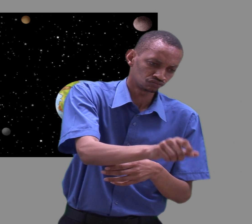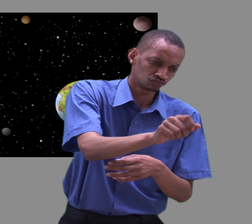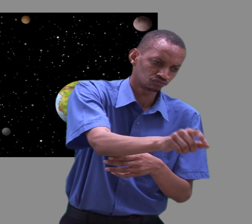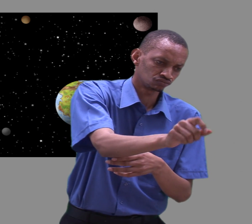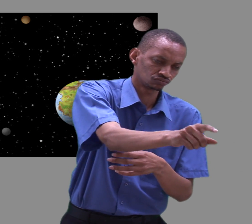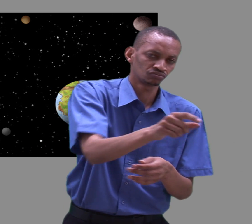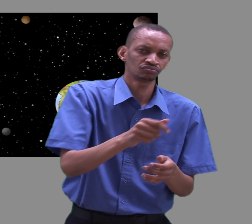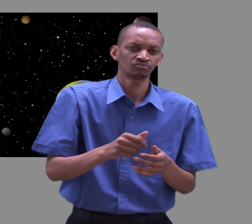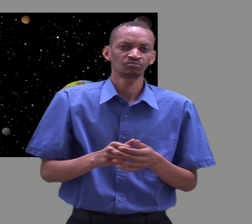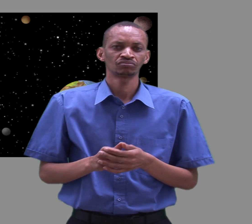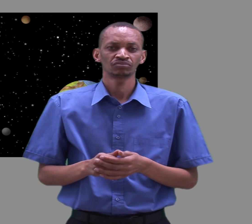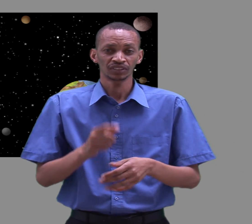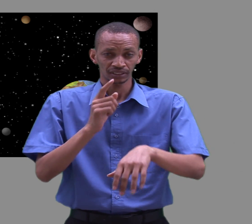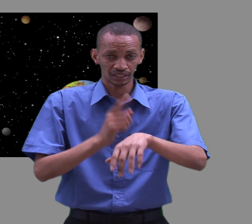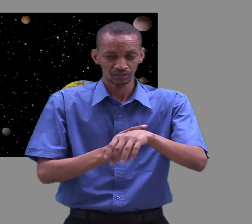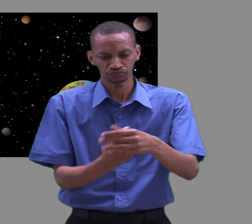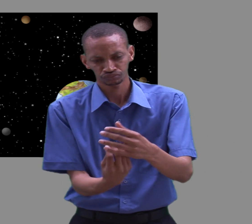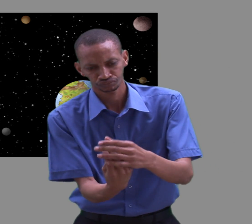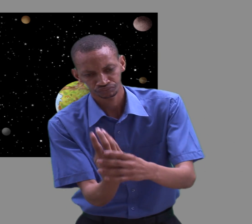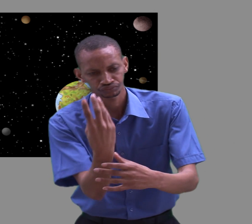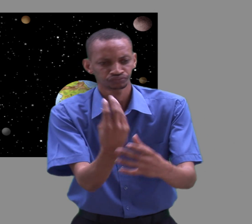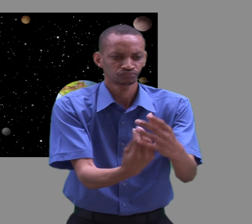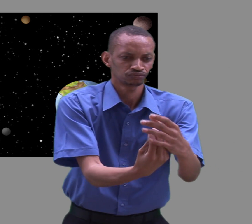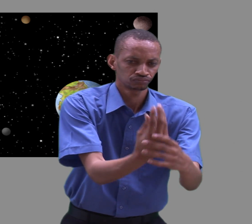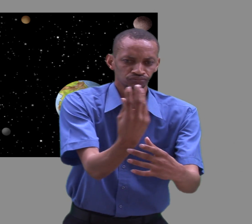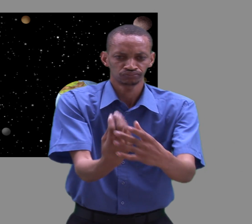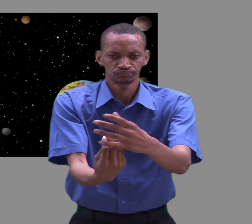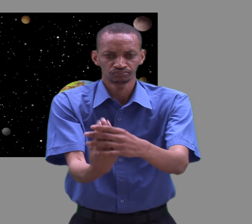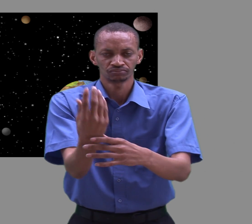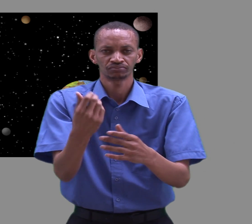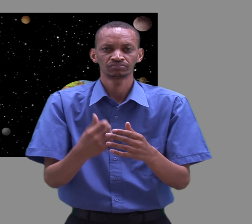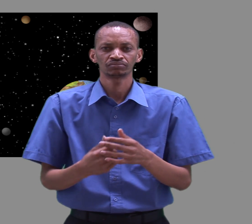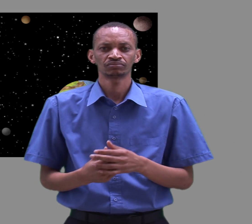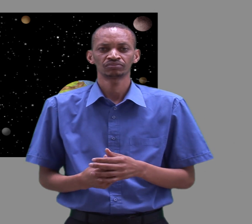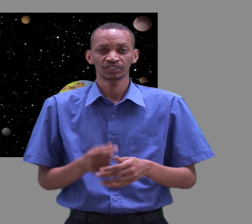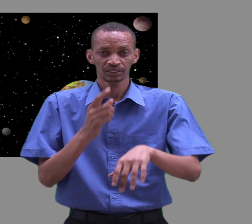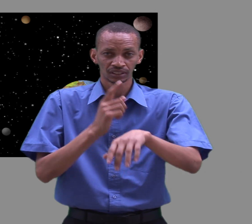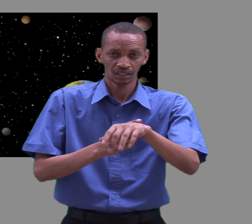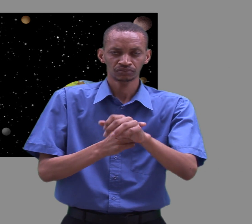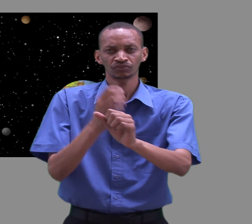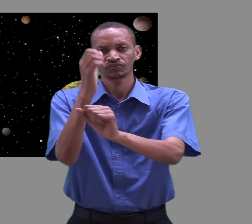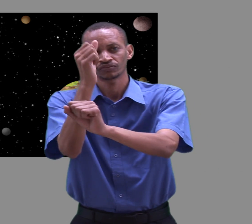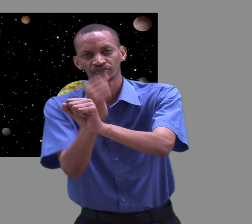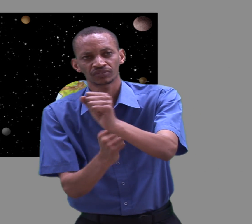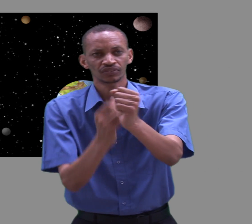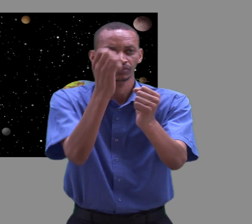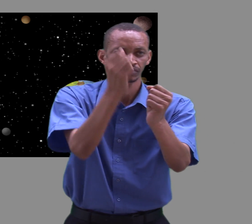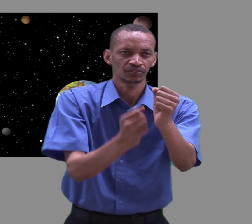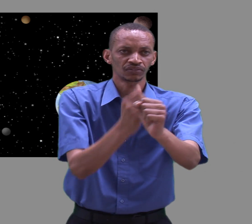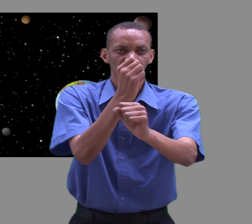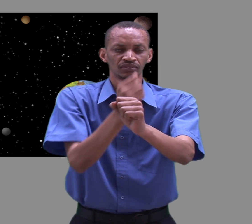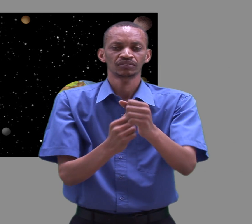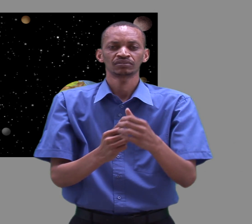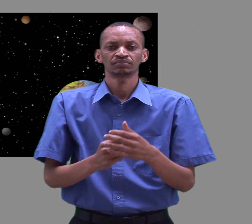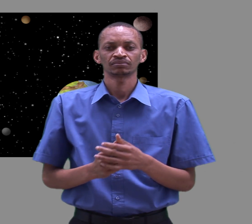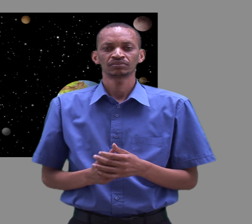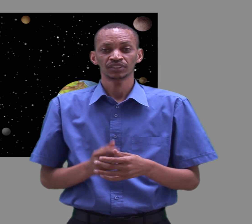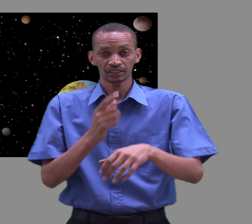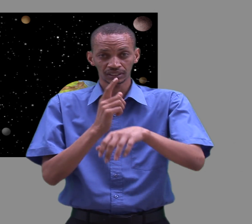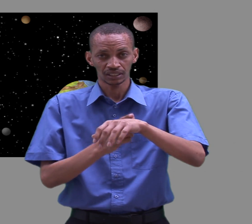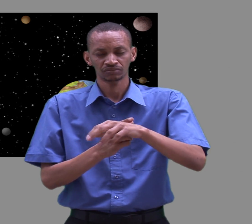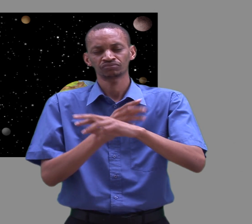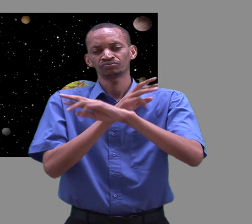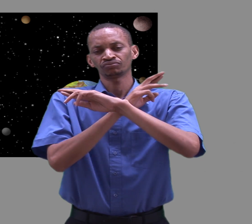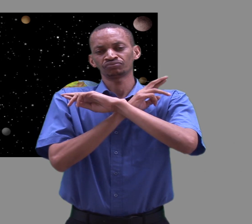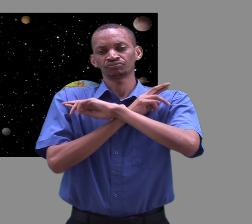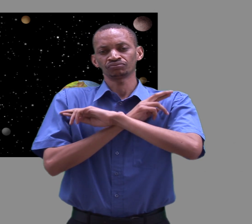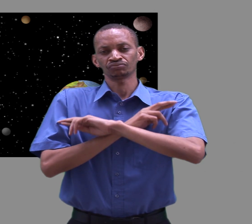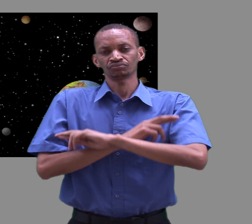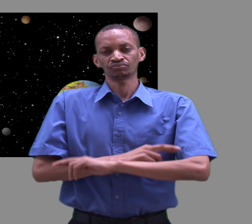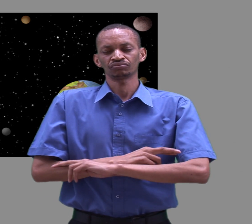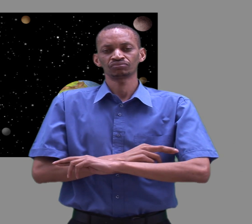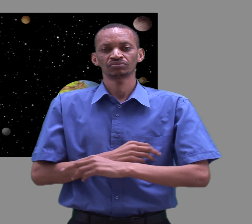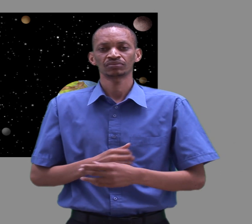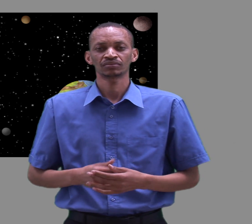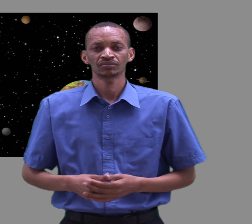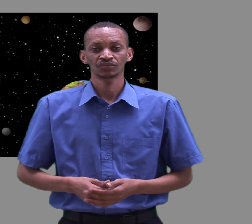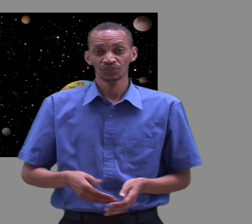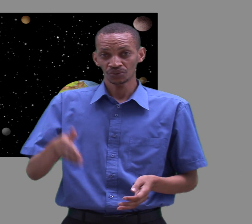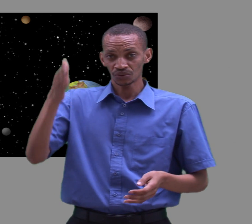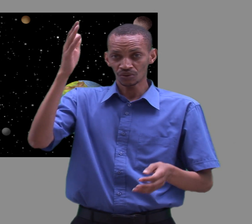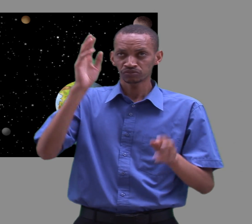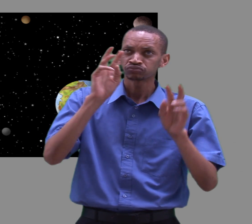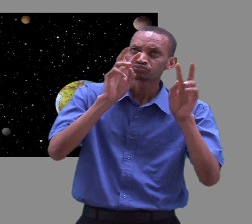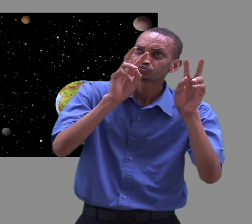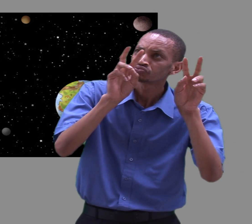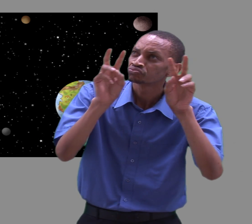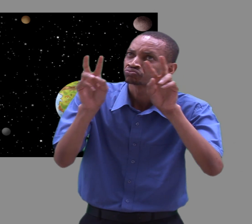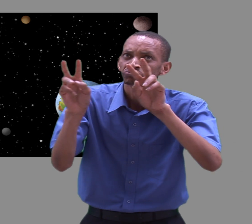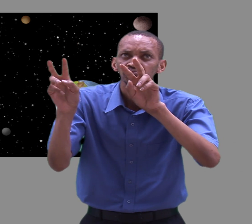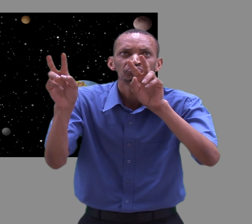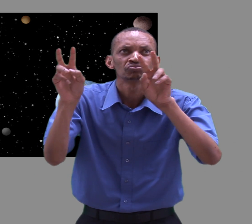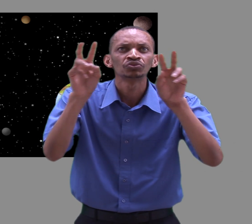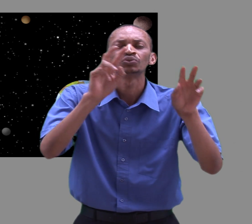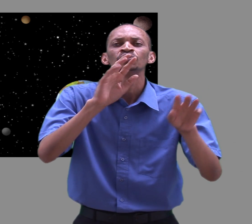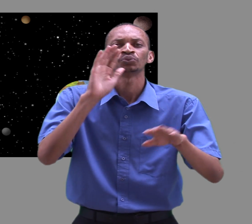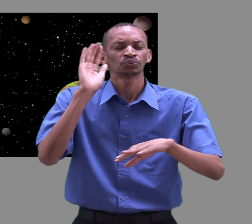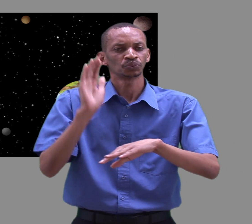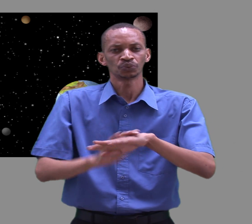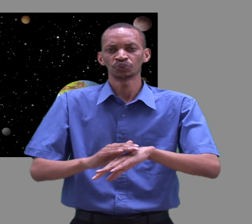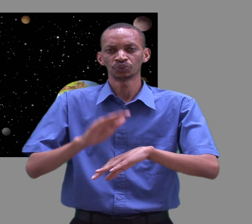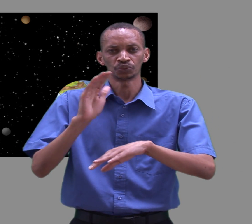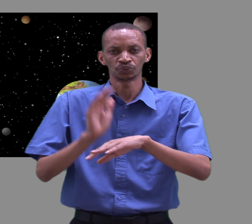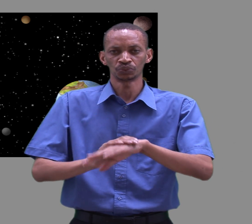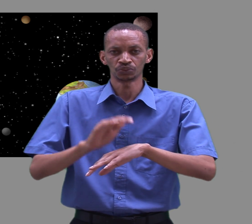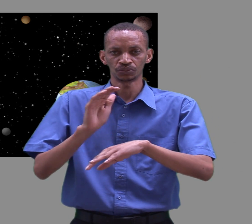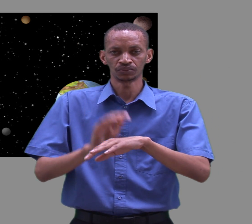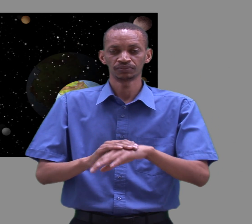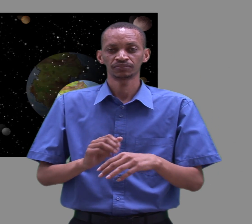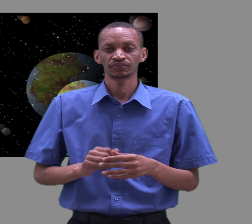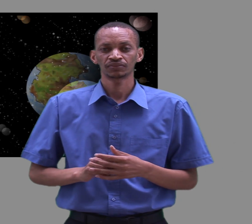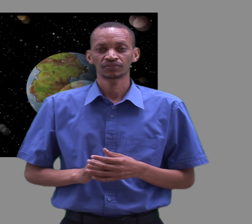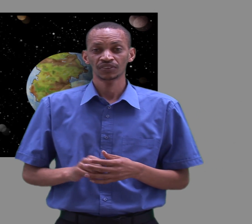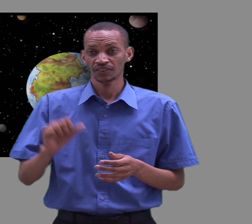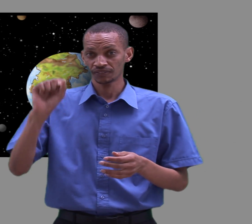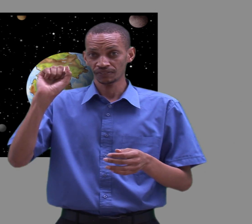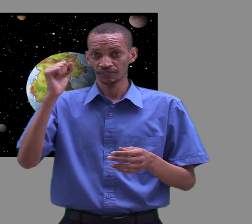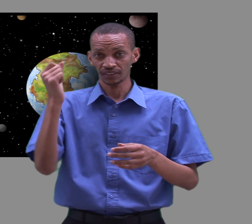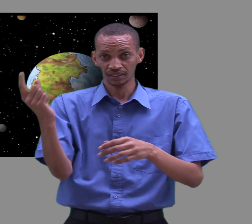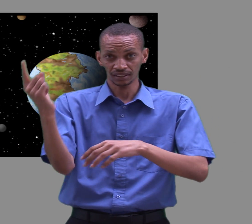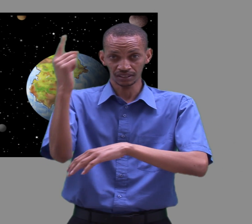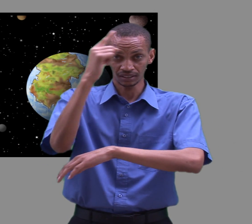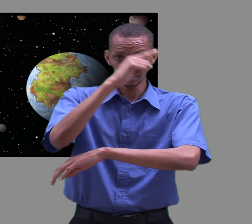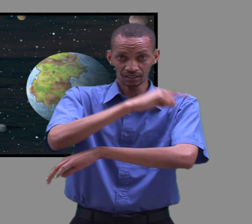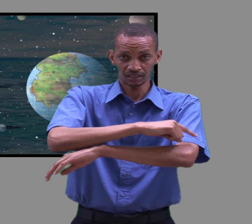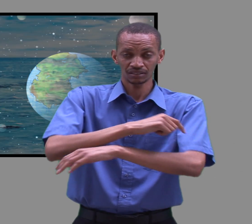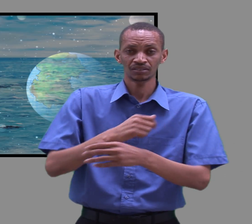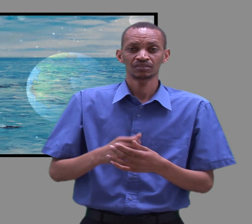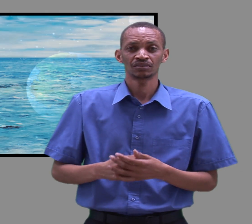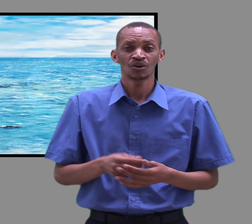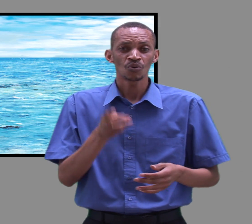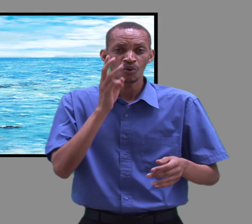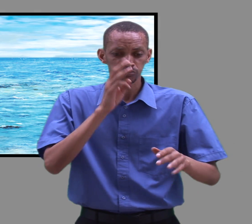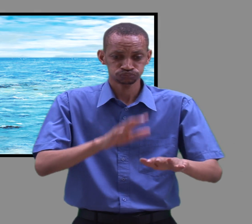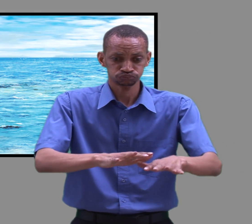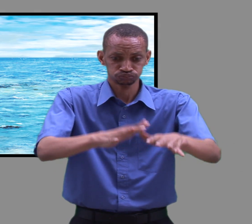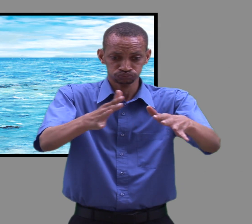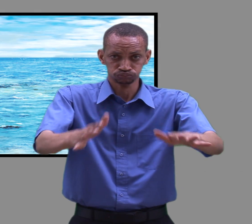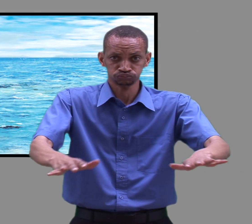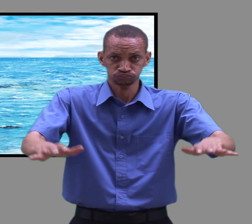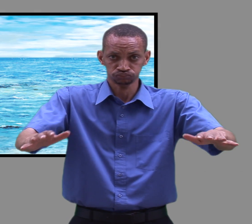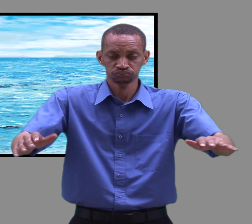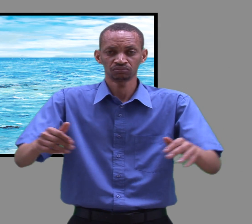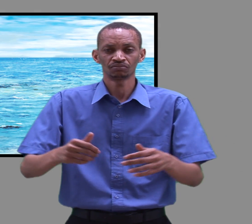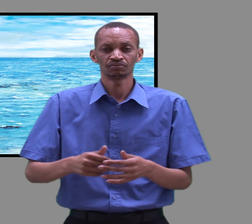And God saw that it was good. And there was evening, and there was morning—the fourth day.